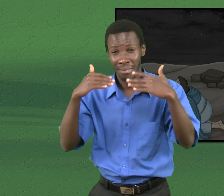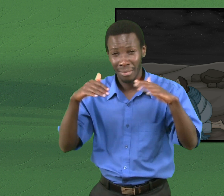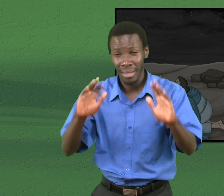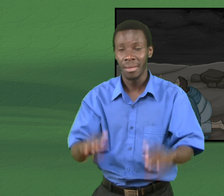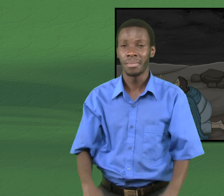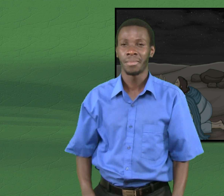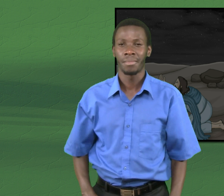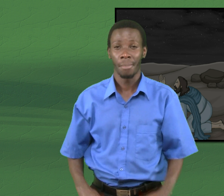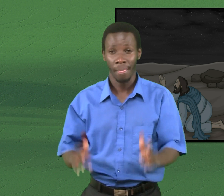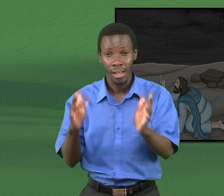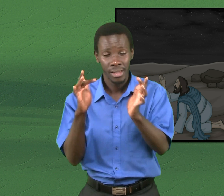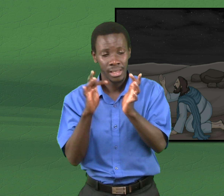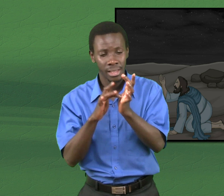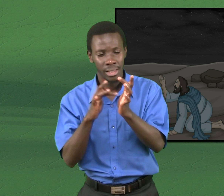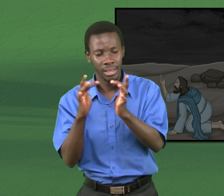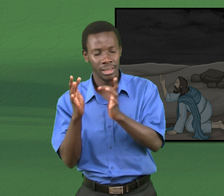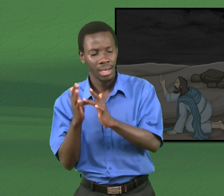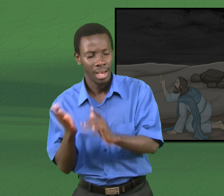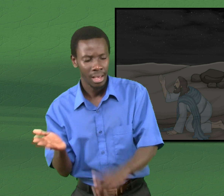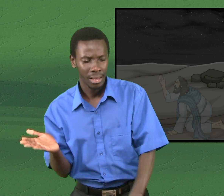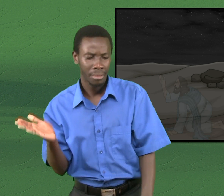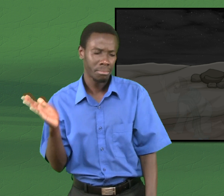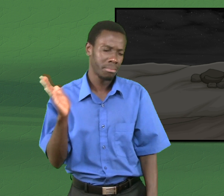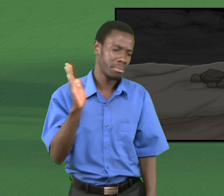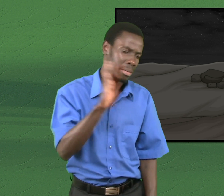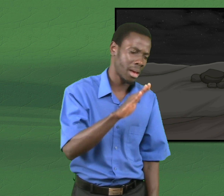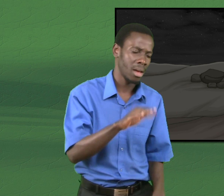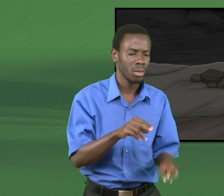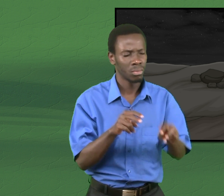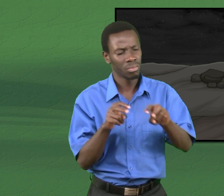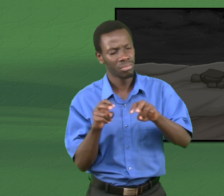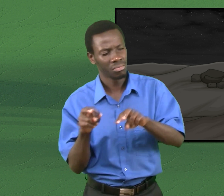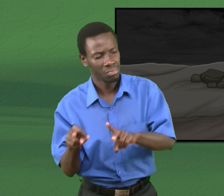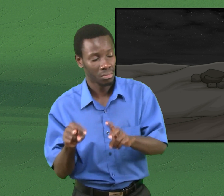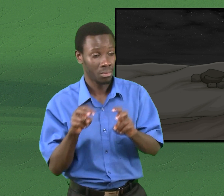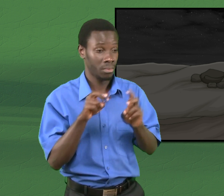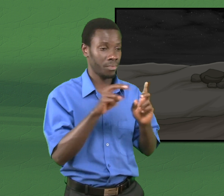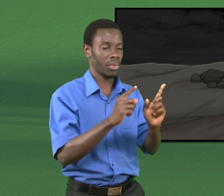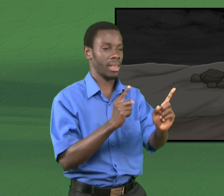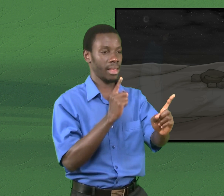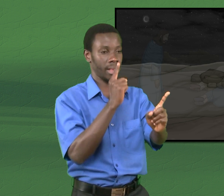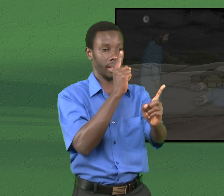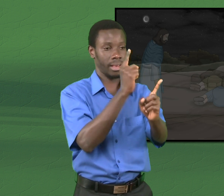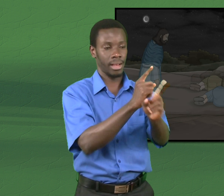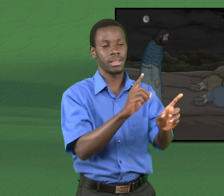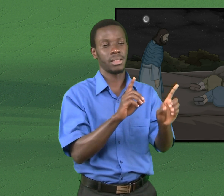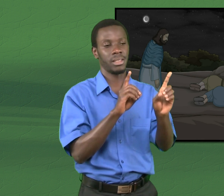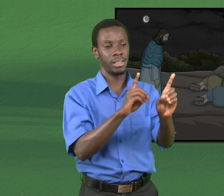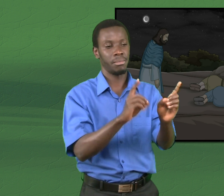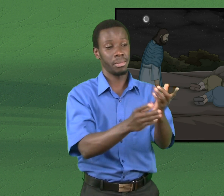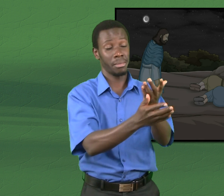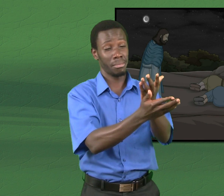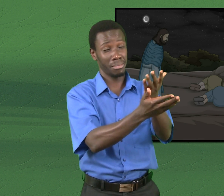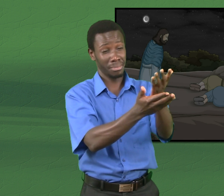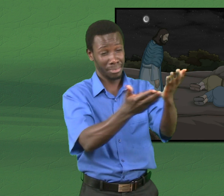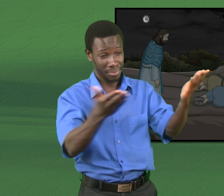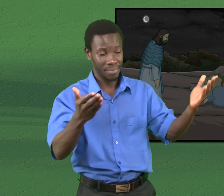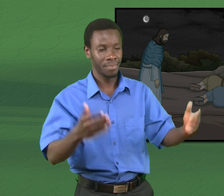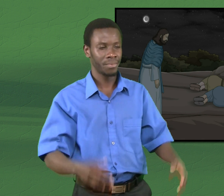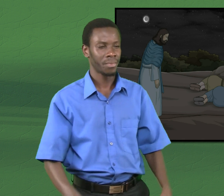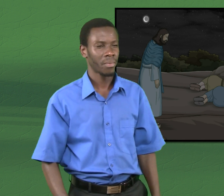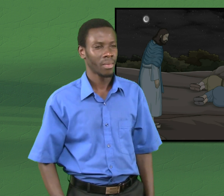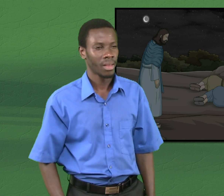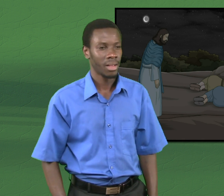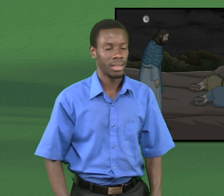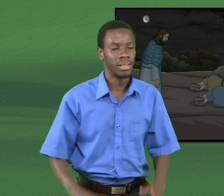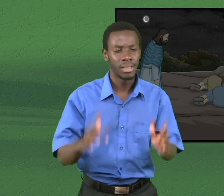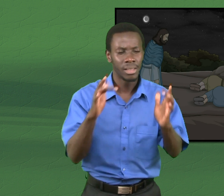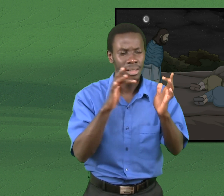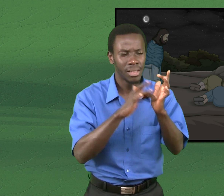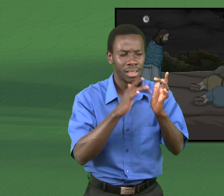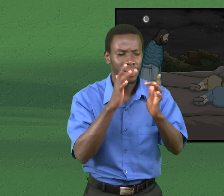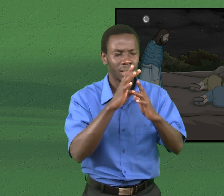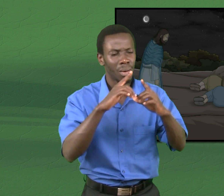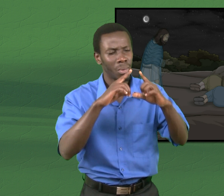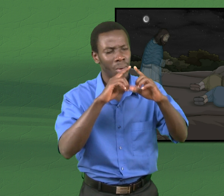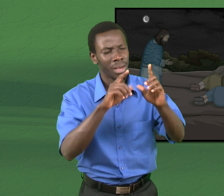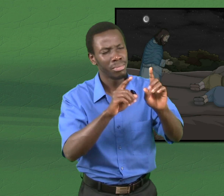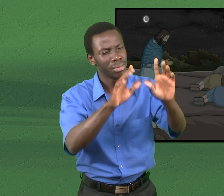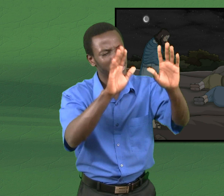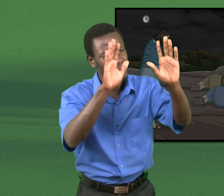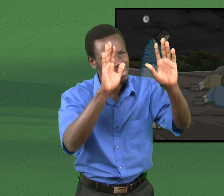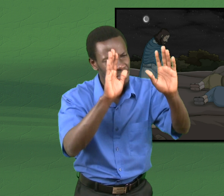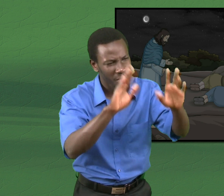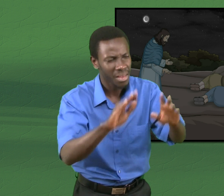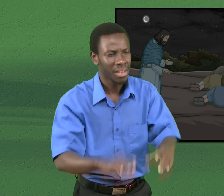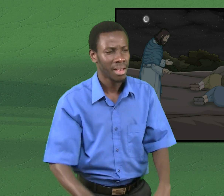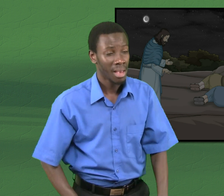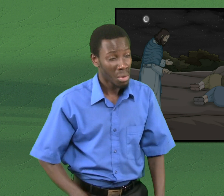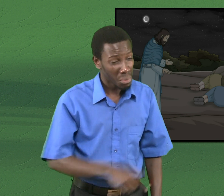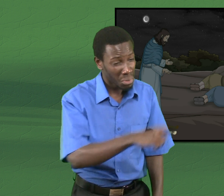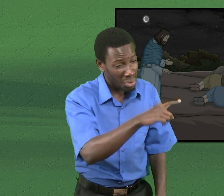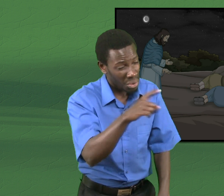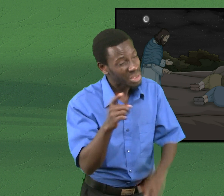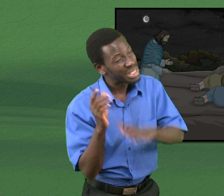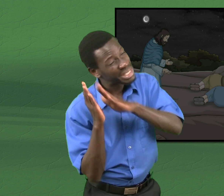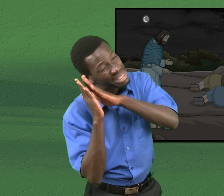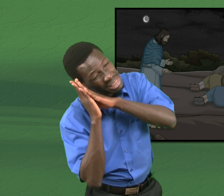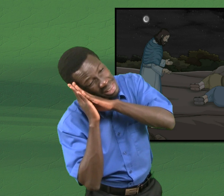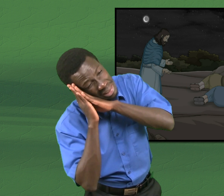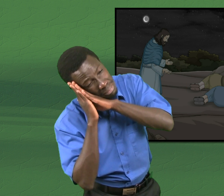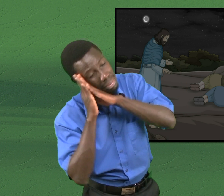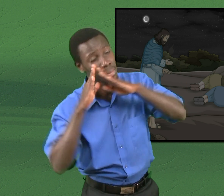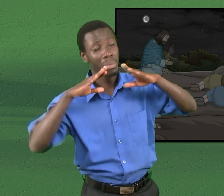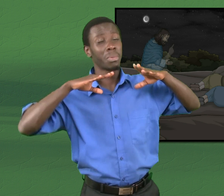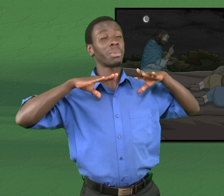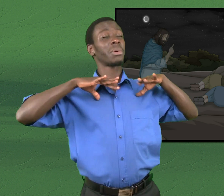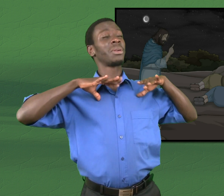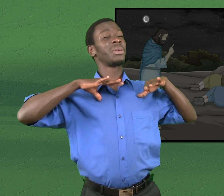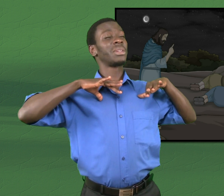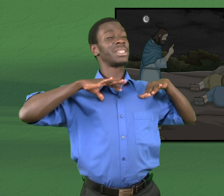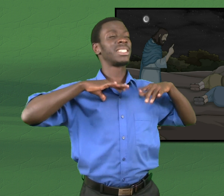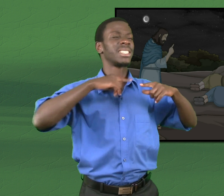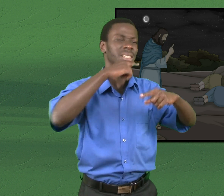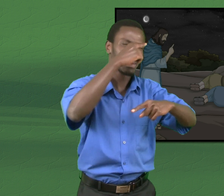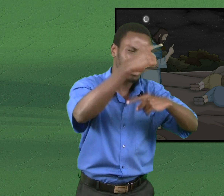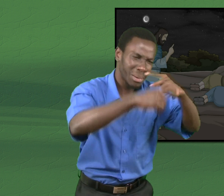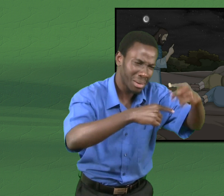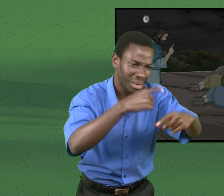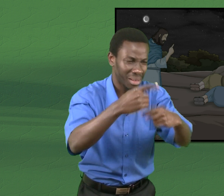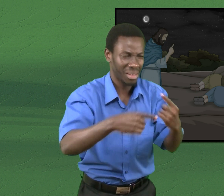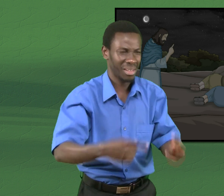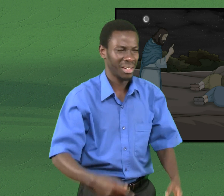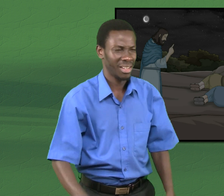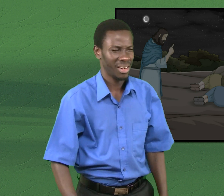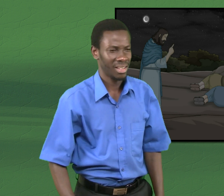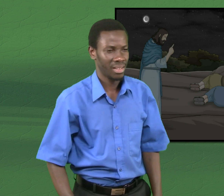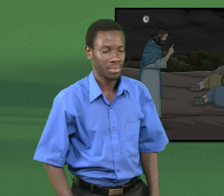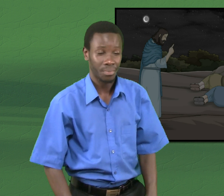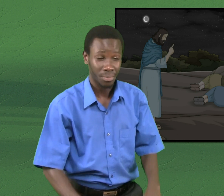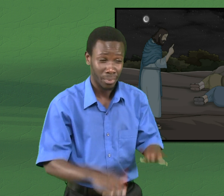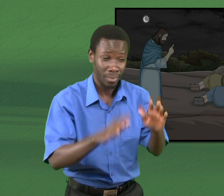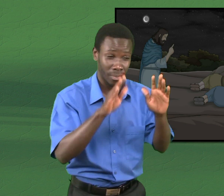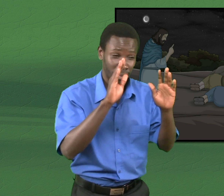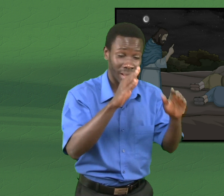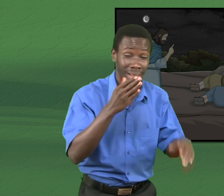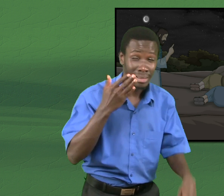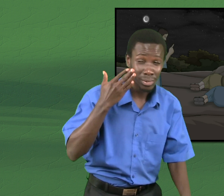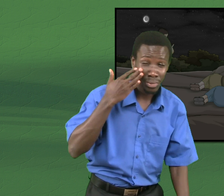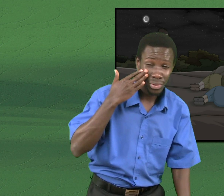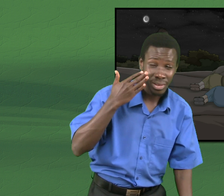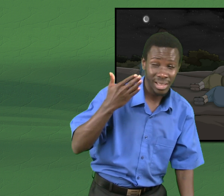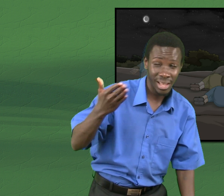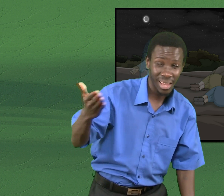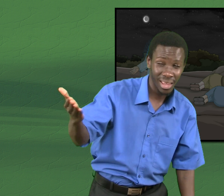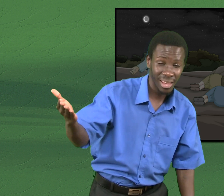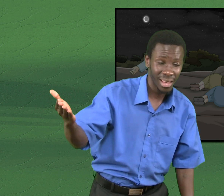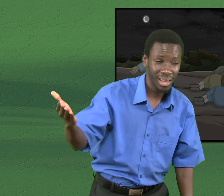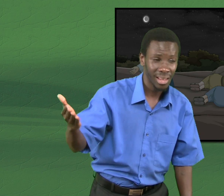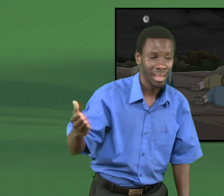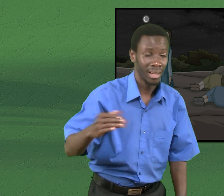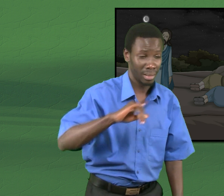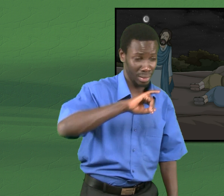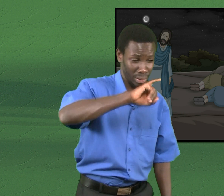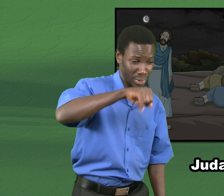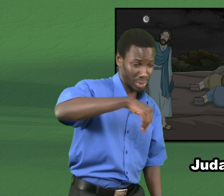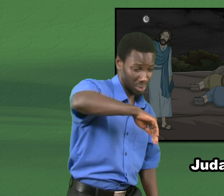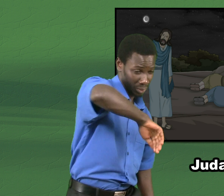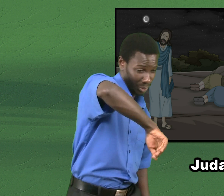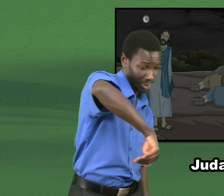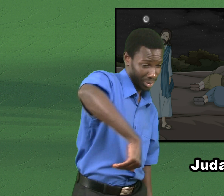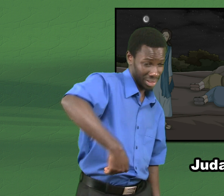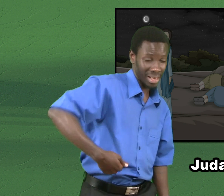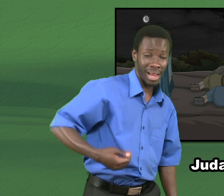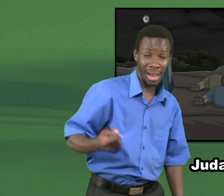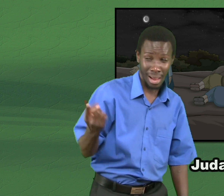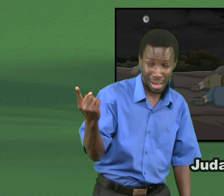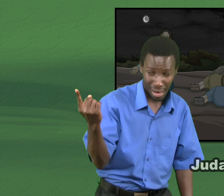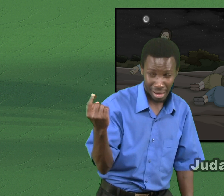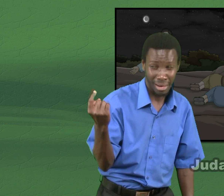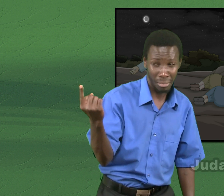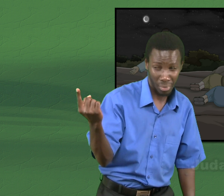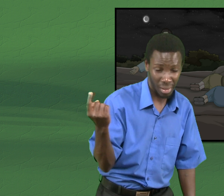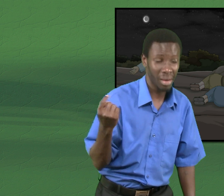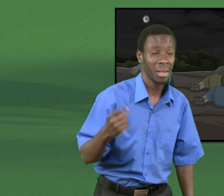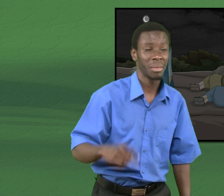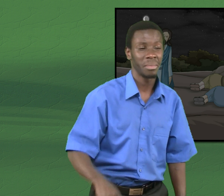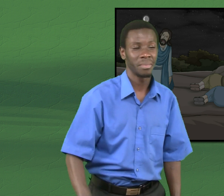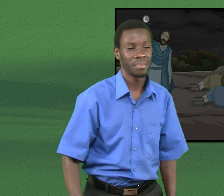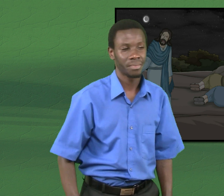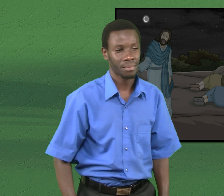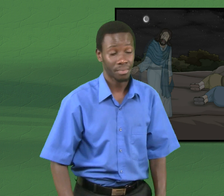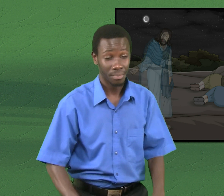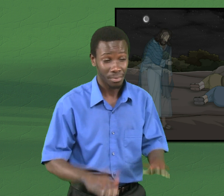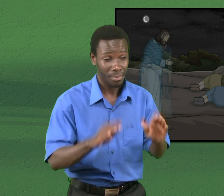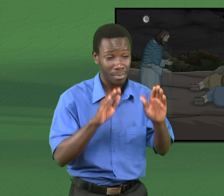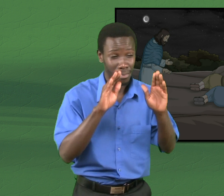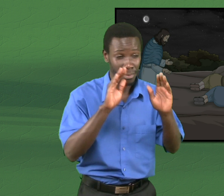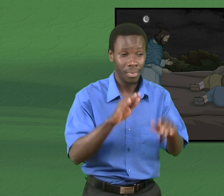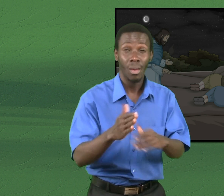Then He returned to the disciples and said, “Are you still sleeping and resting? Look, the hour is near, and the Son of Man is betrayed into the hands of sinners.